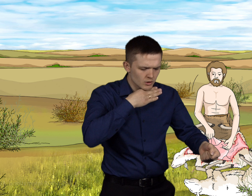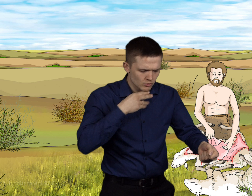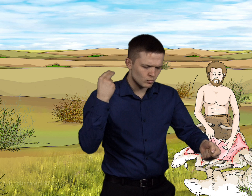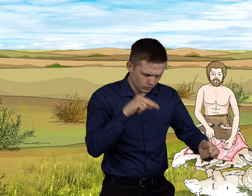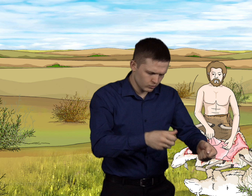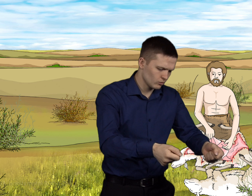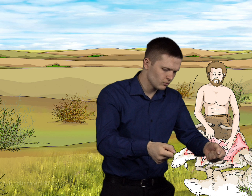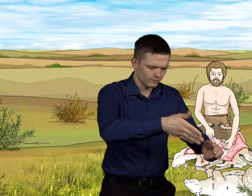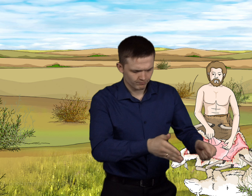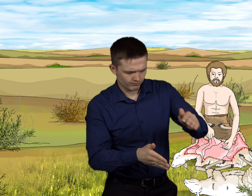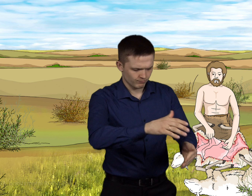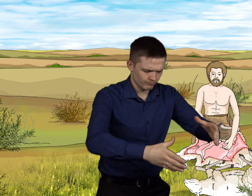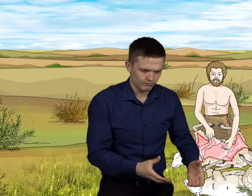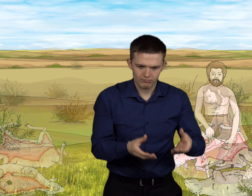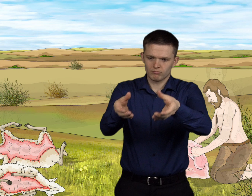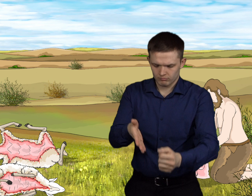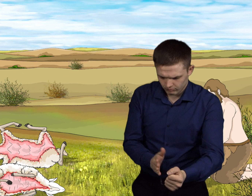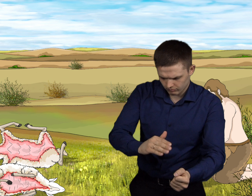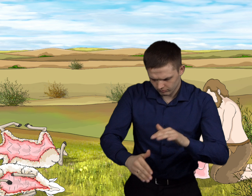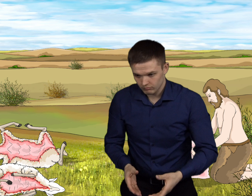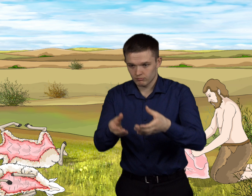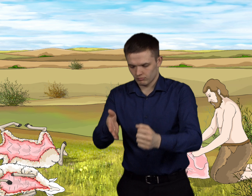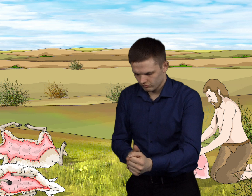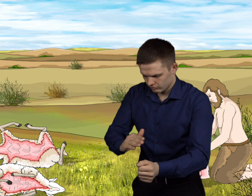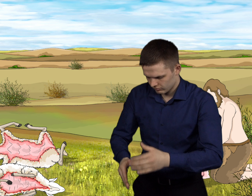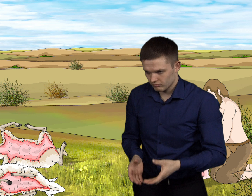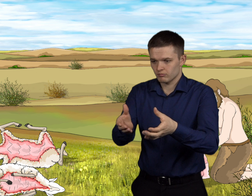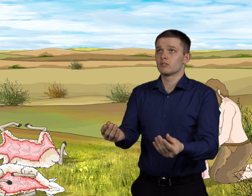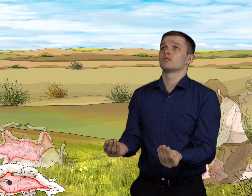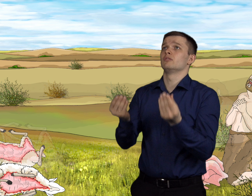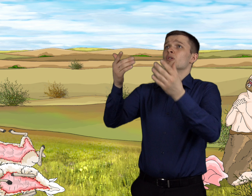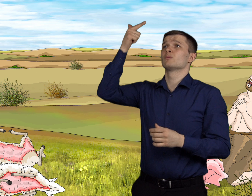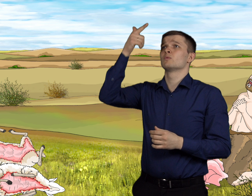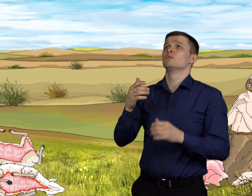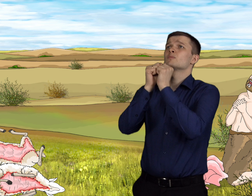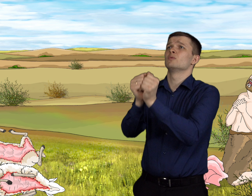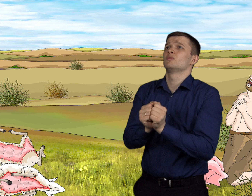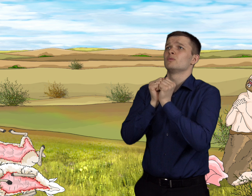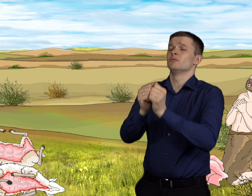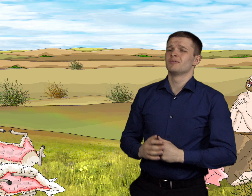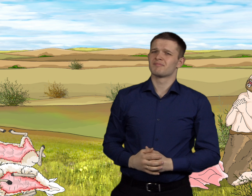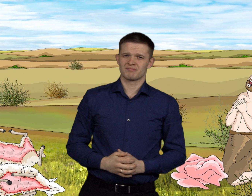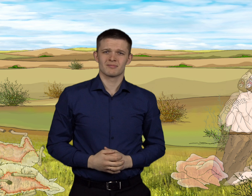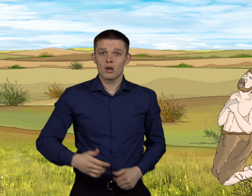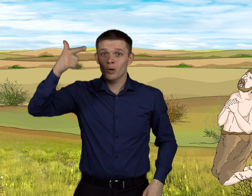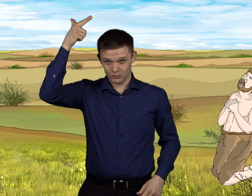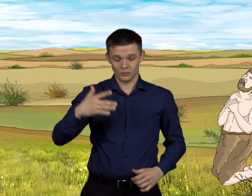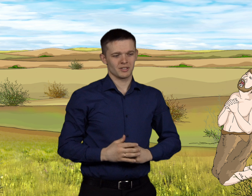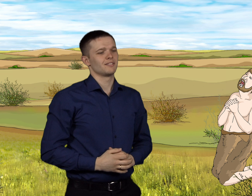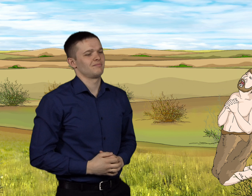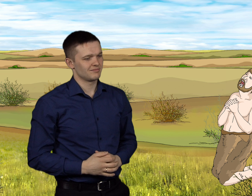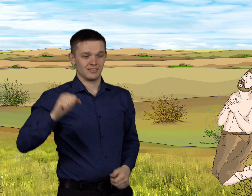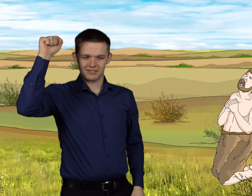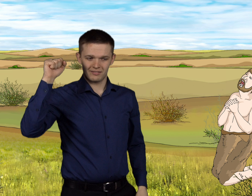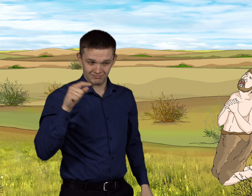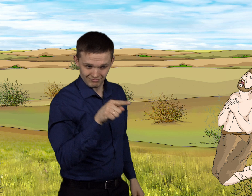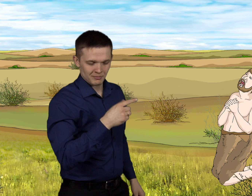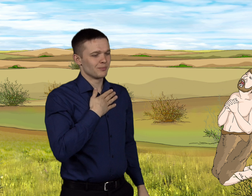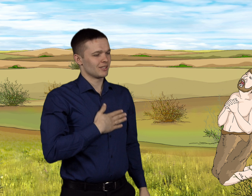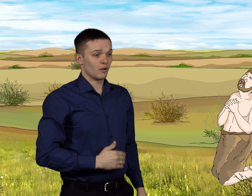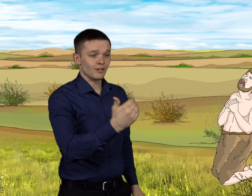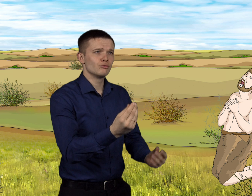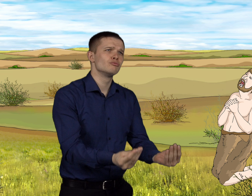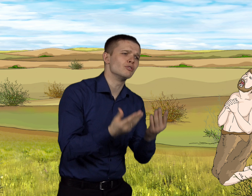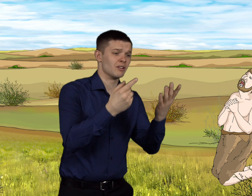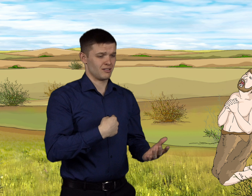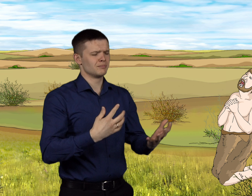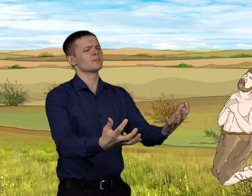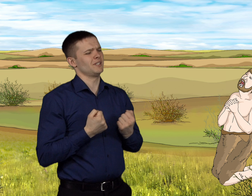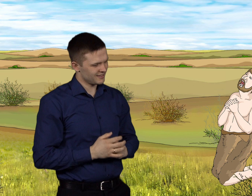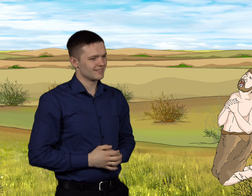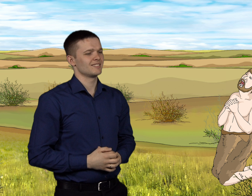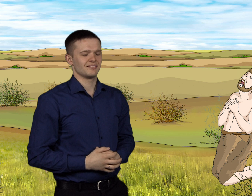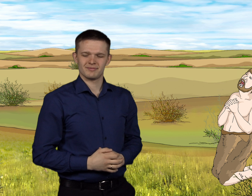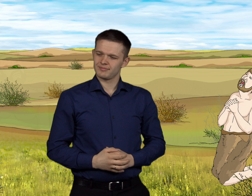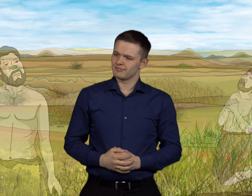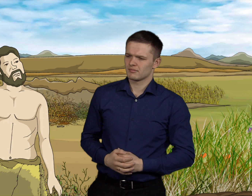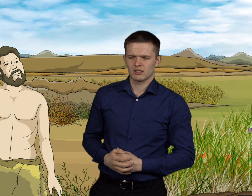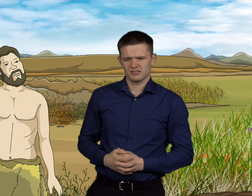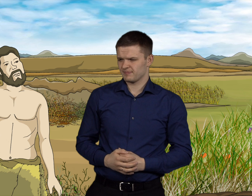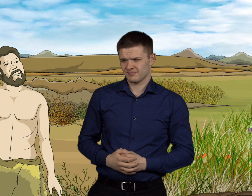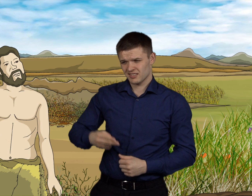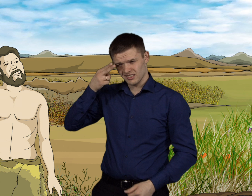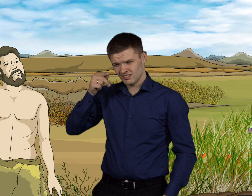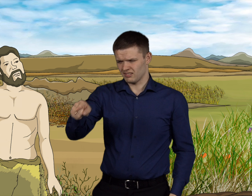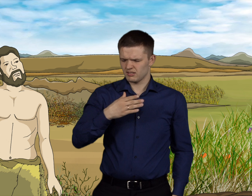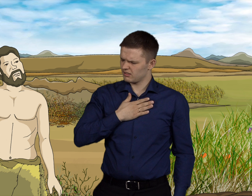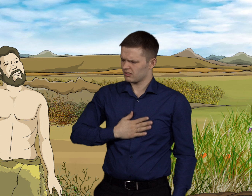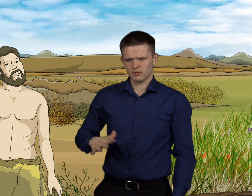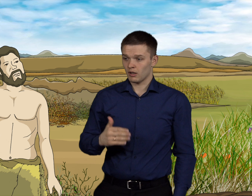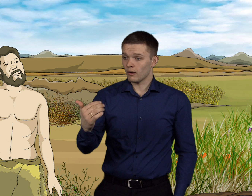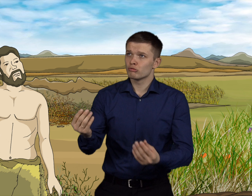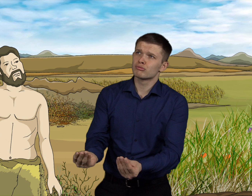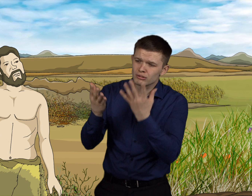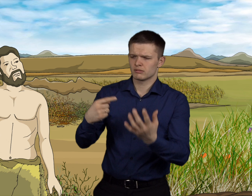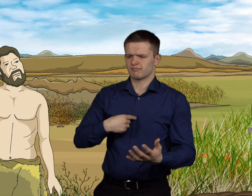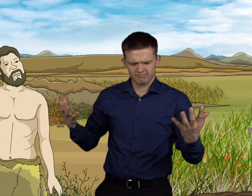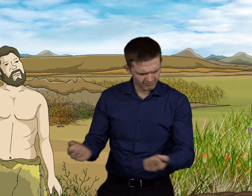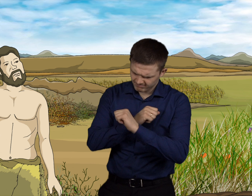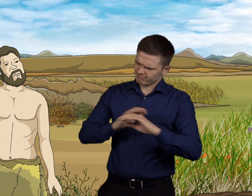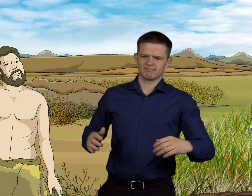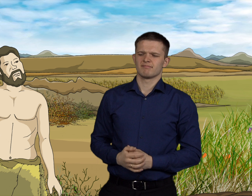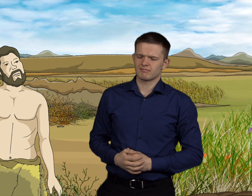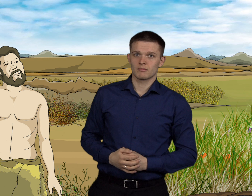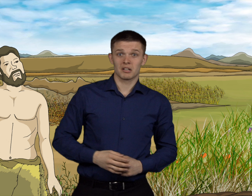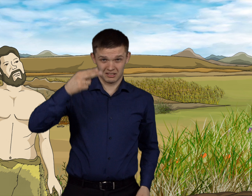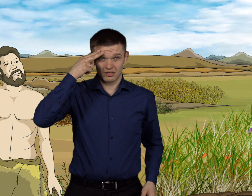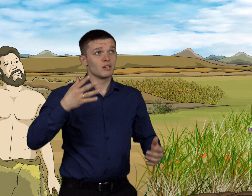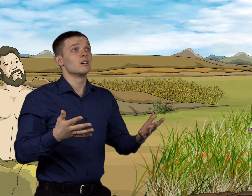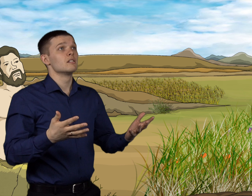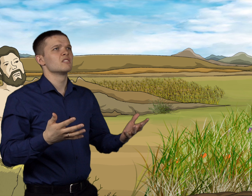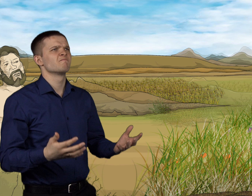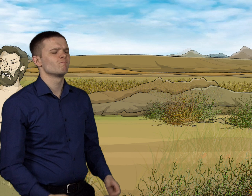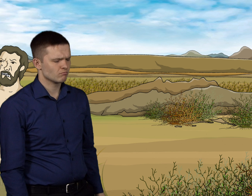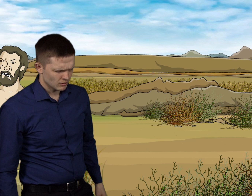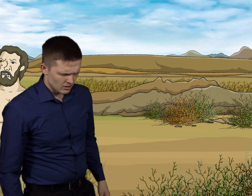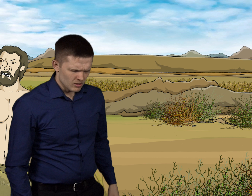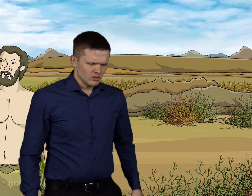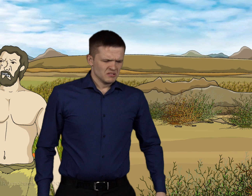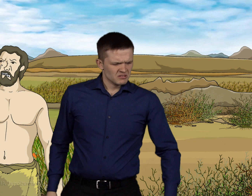And the LORD looked with favor on Abel and his offering, but He had no regard for Cain and his offering.